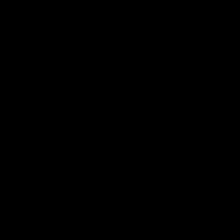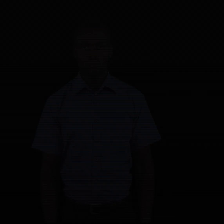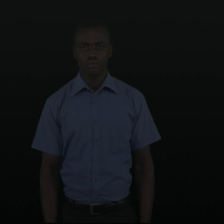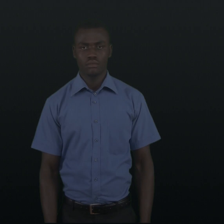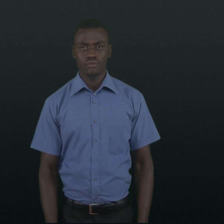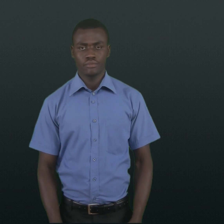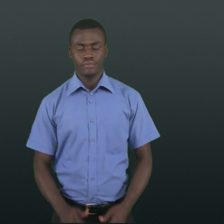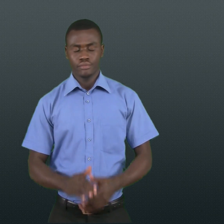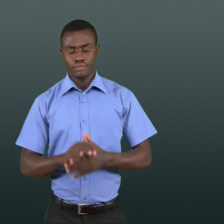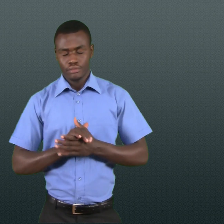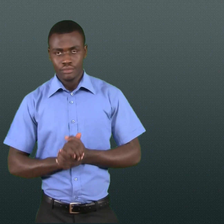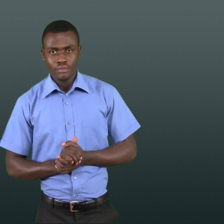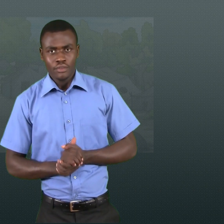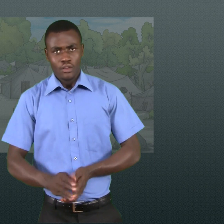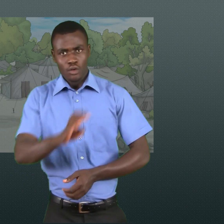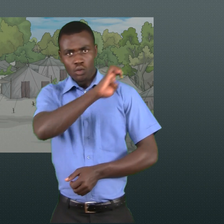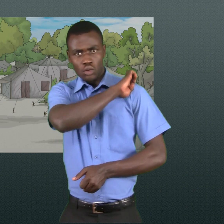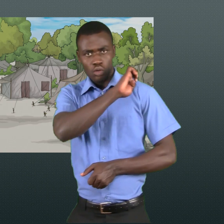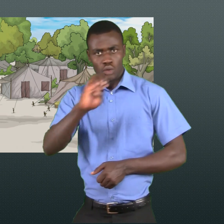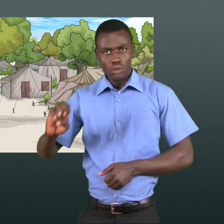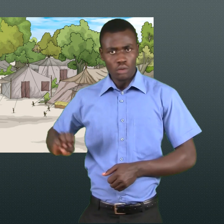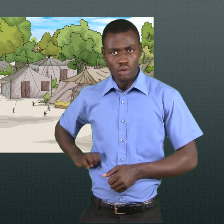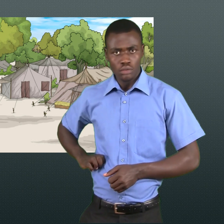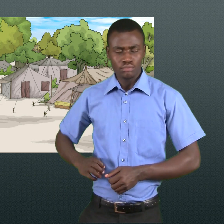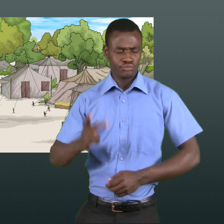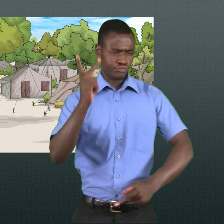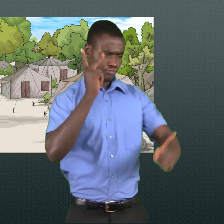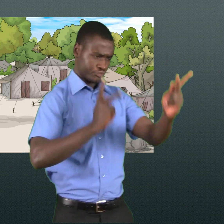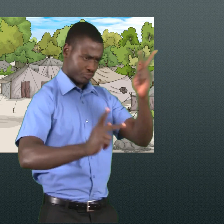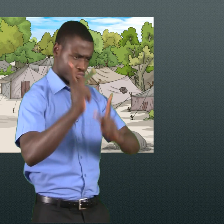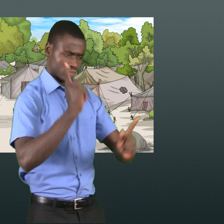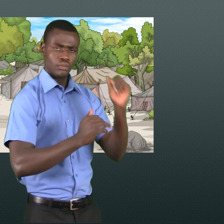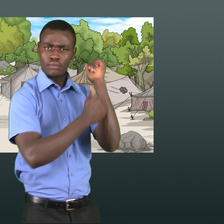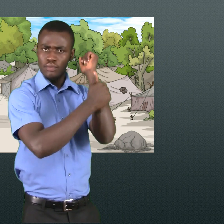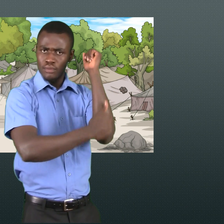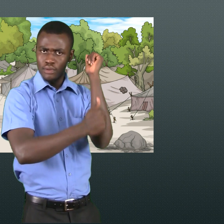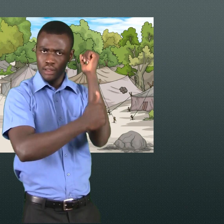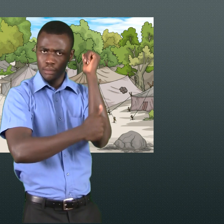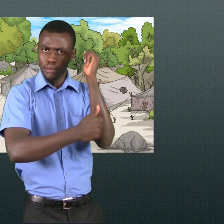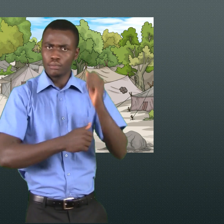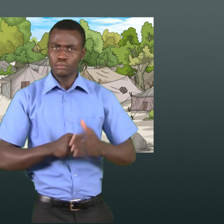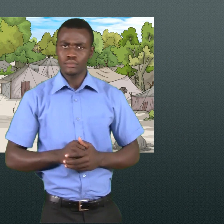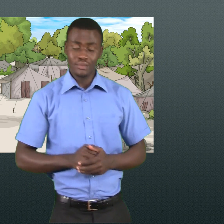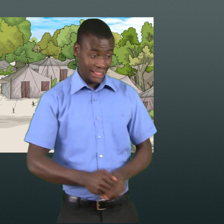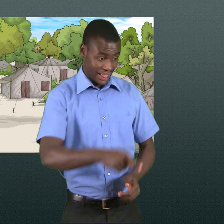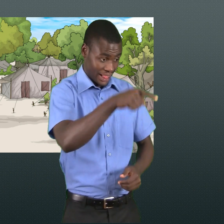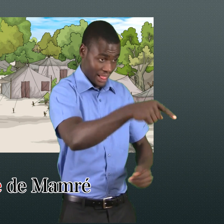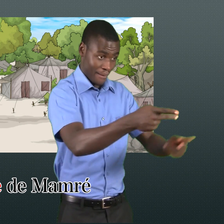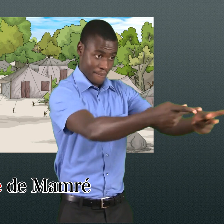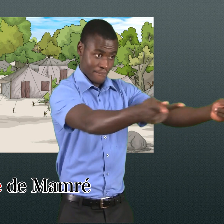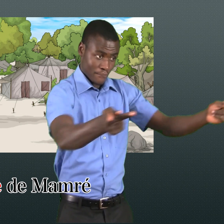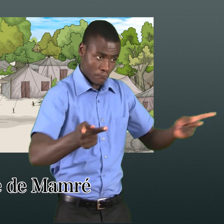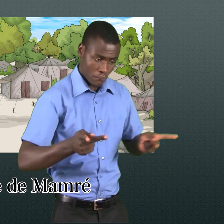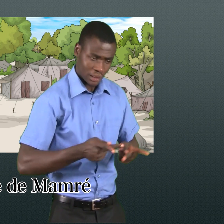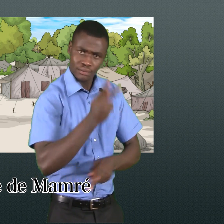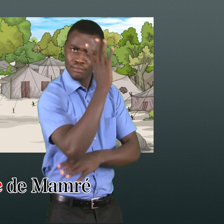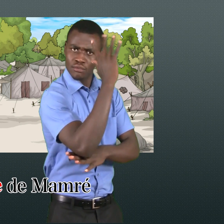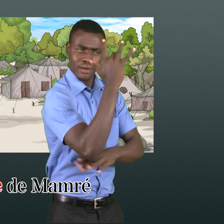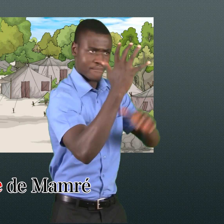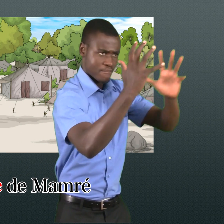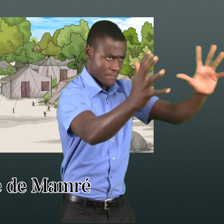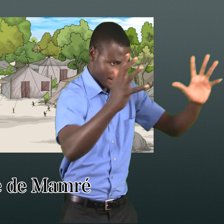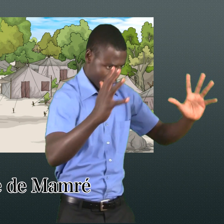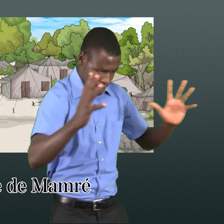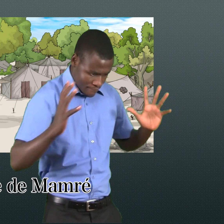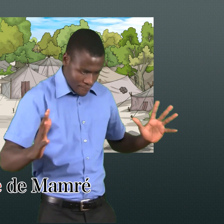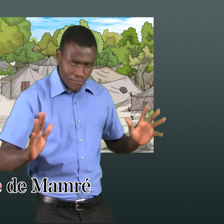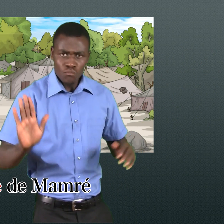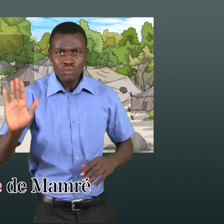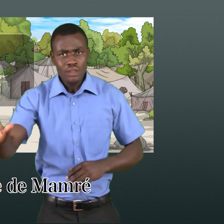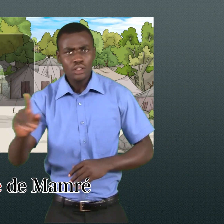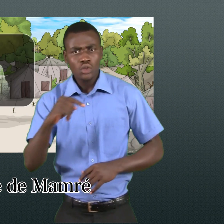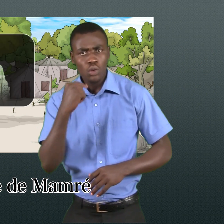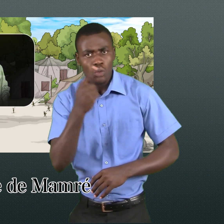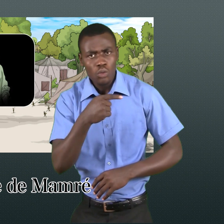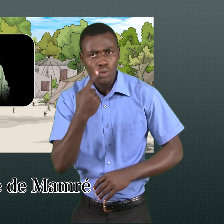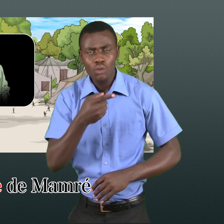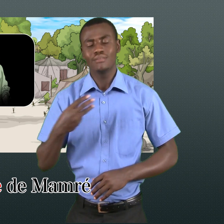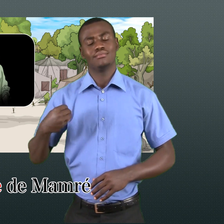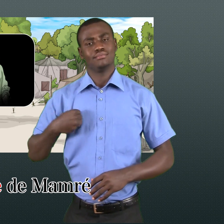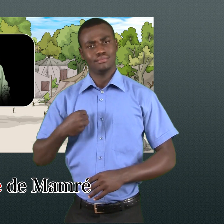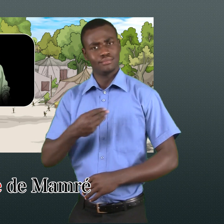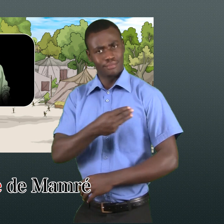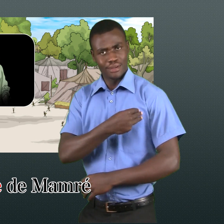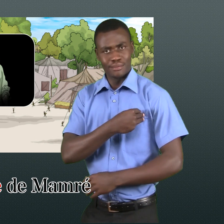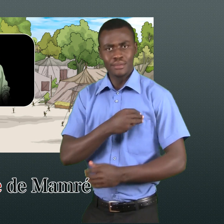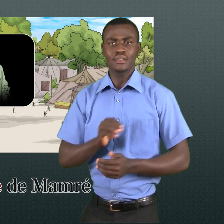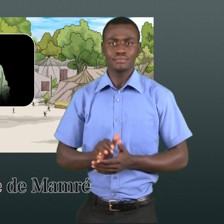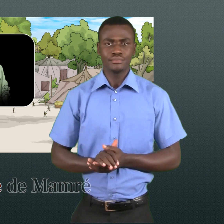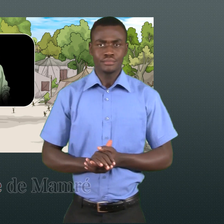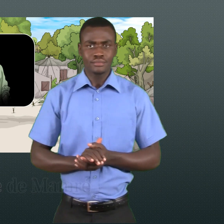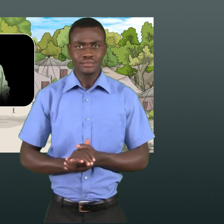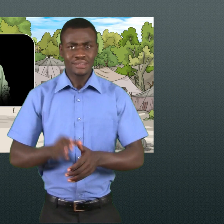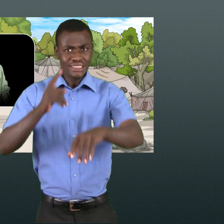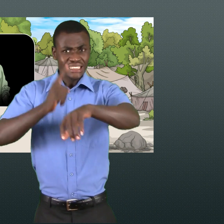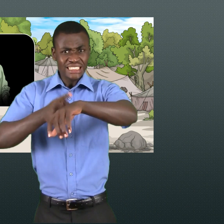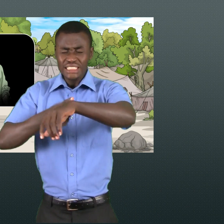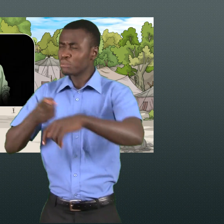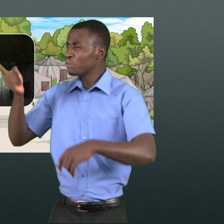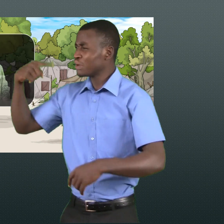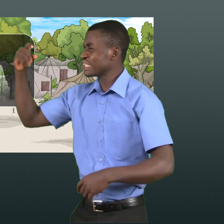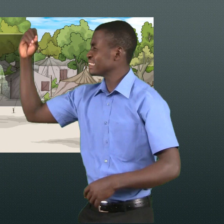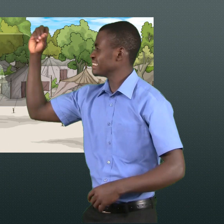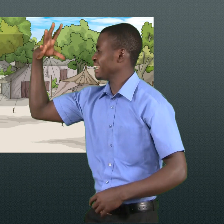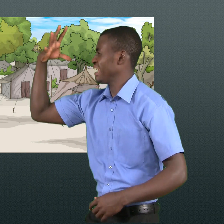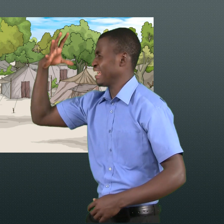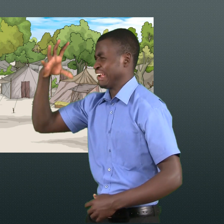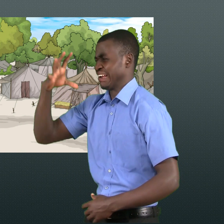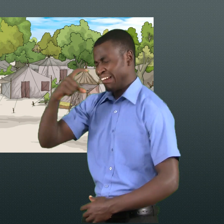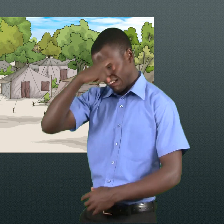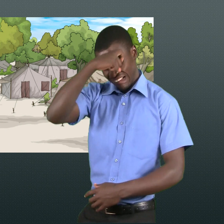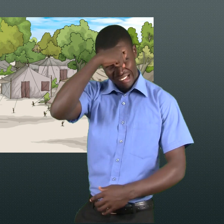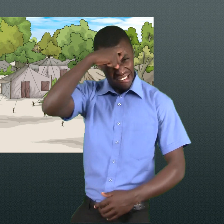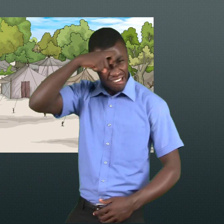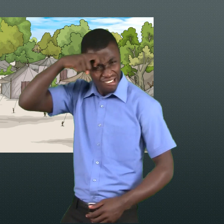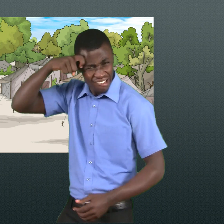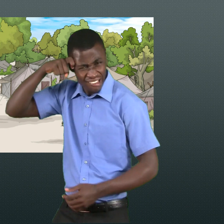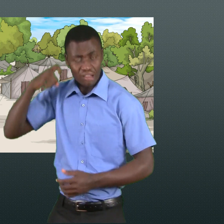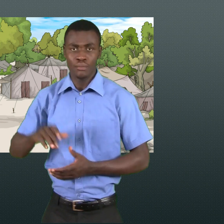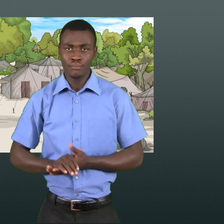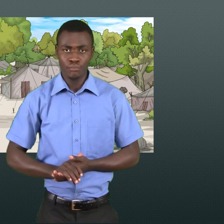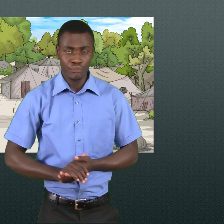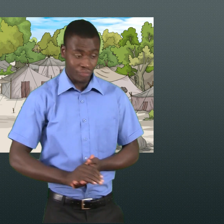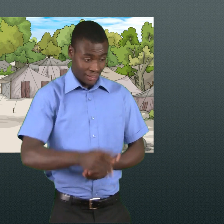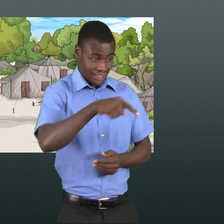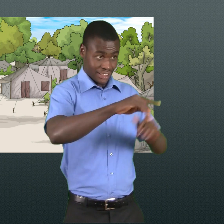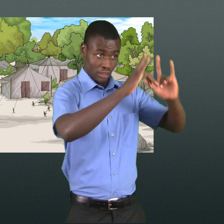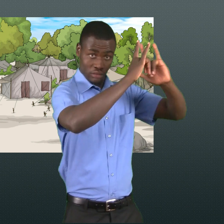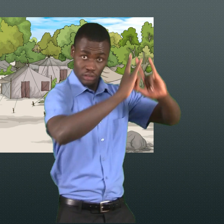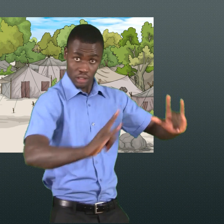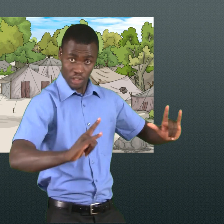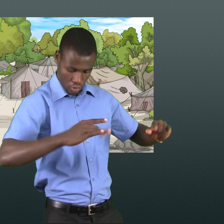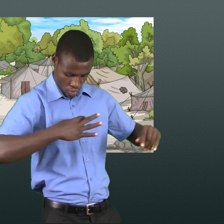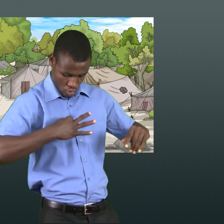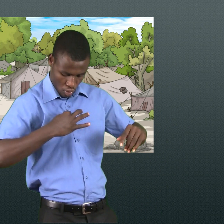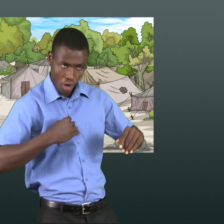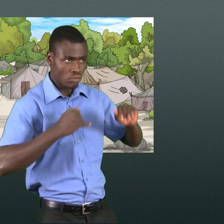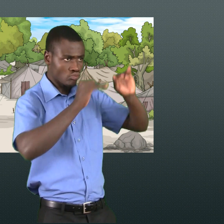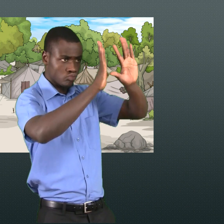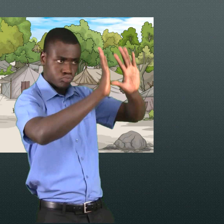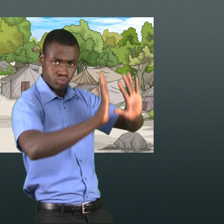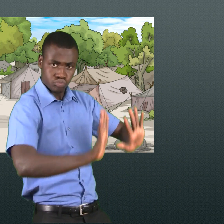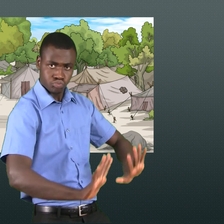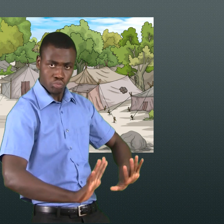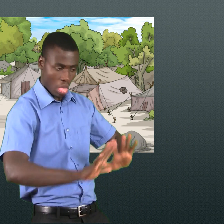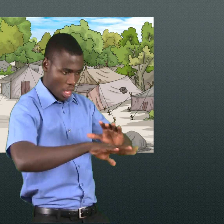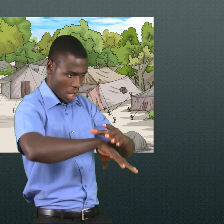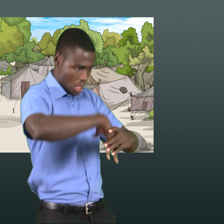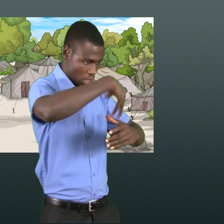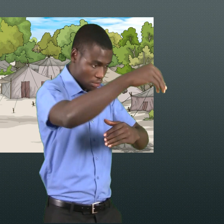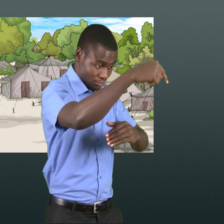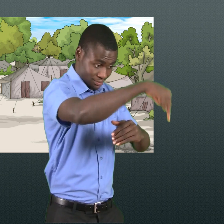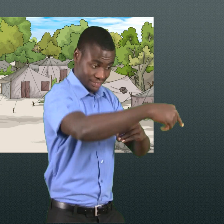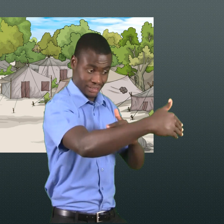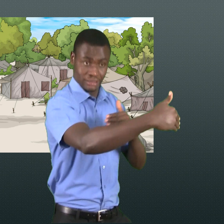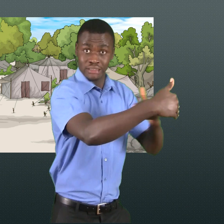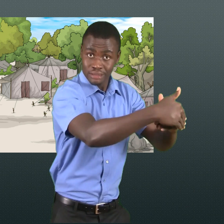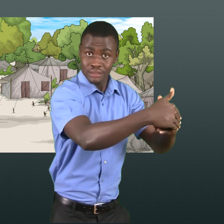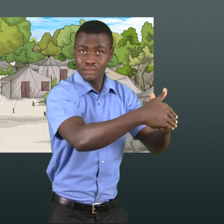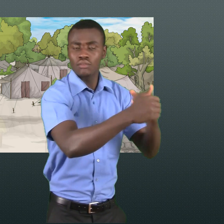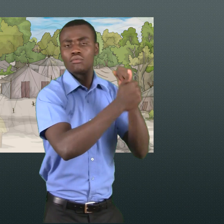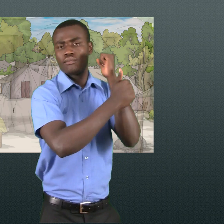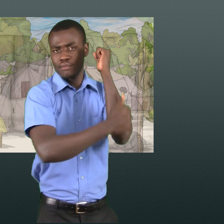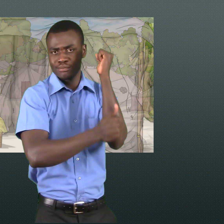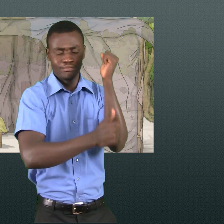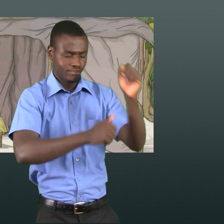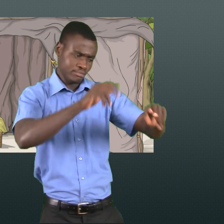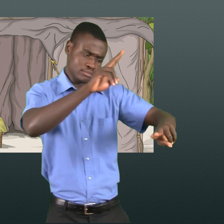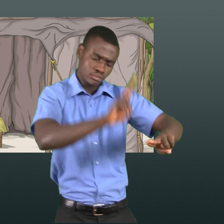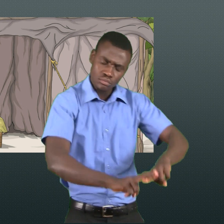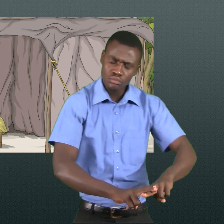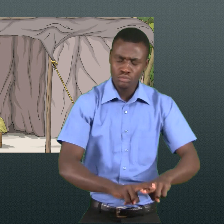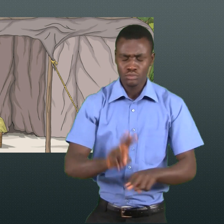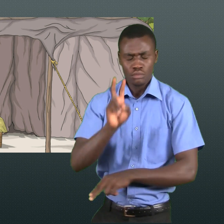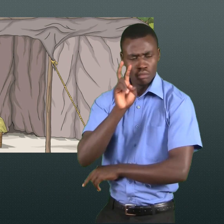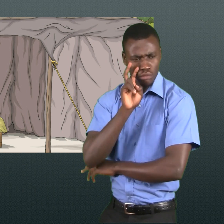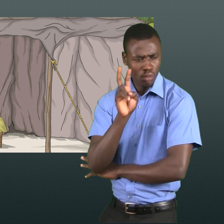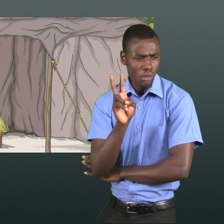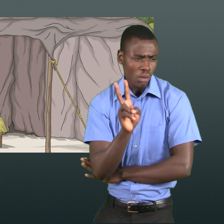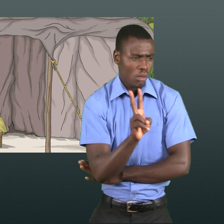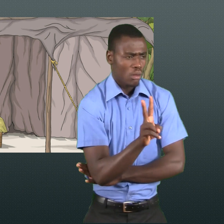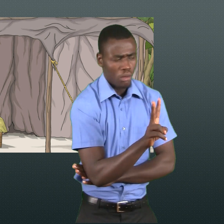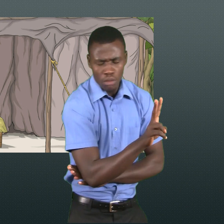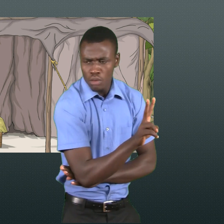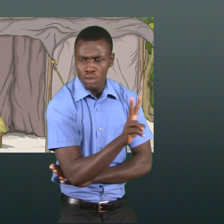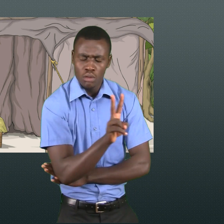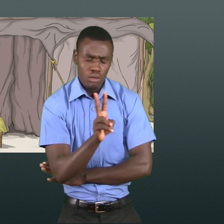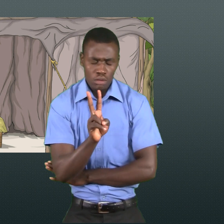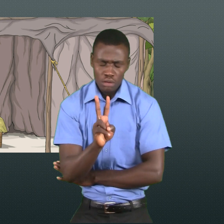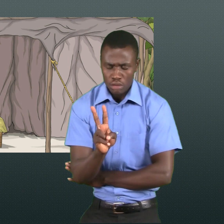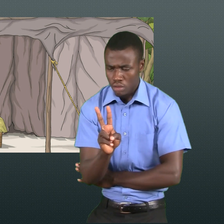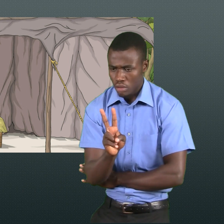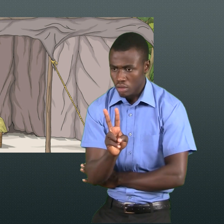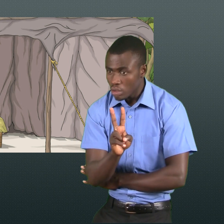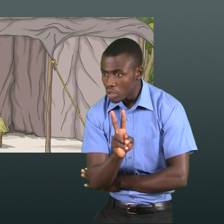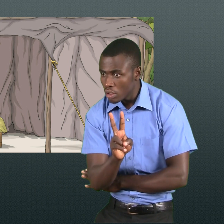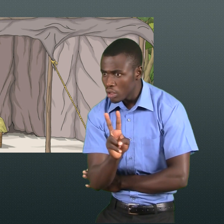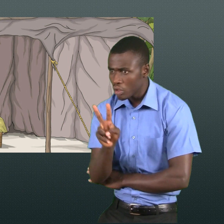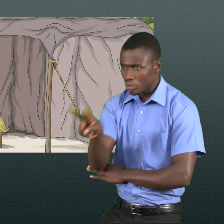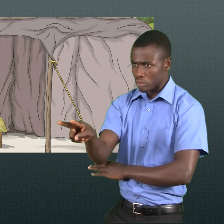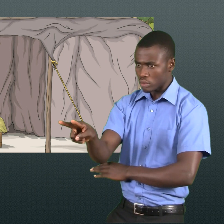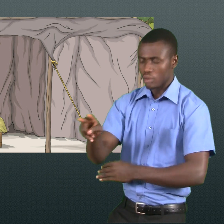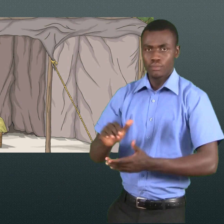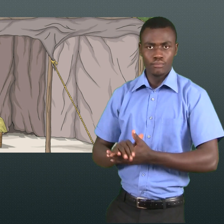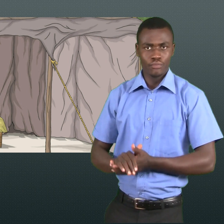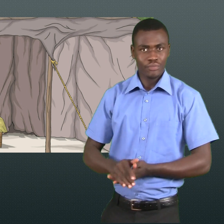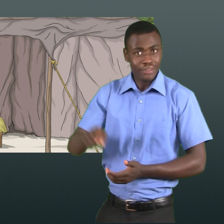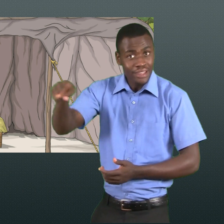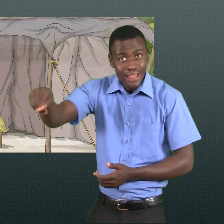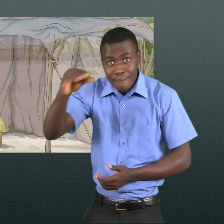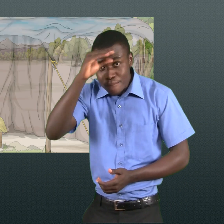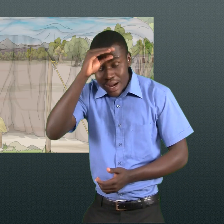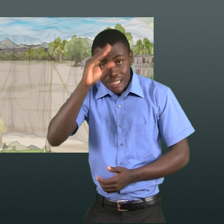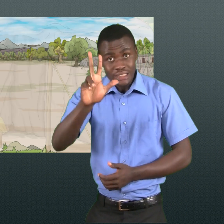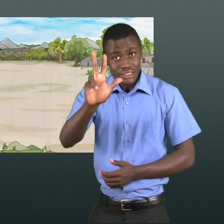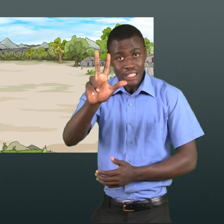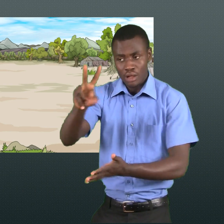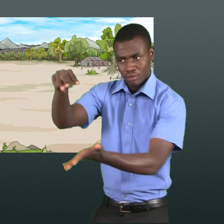Then the LORD appeared to Abraham by the Oaks of Mamre in the heat of the day, while he was sitting at the entrance of his tent.